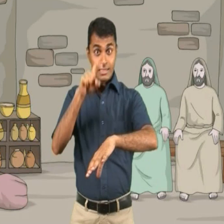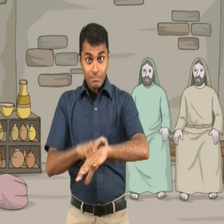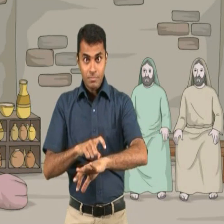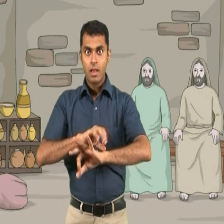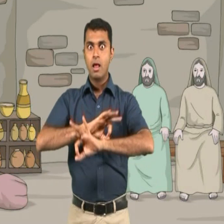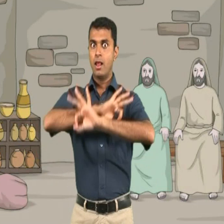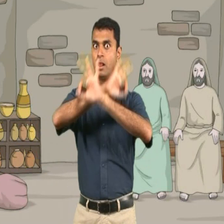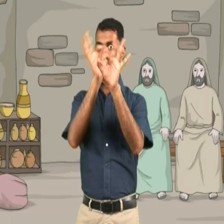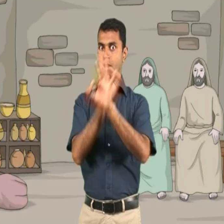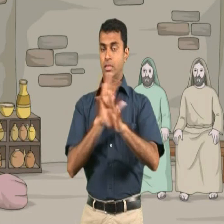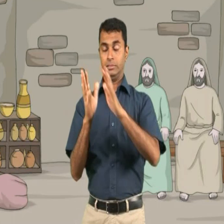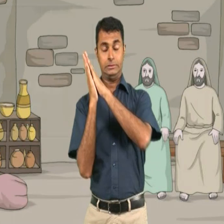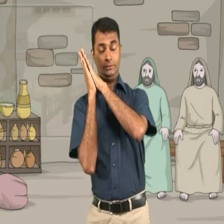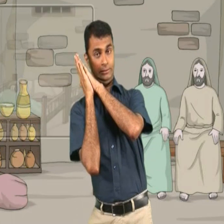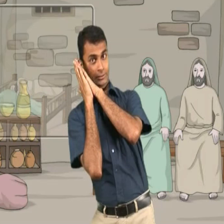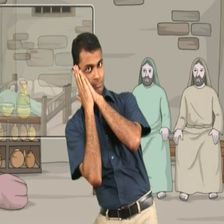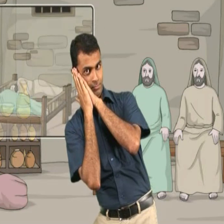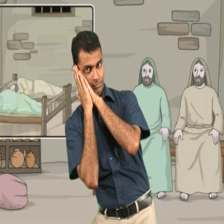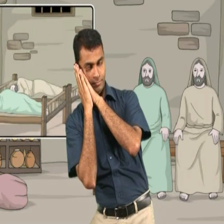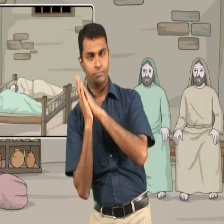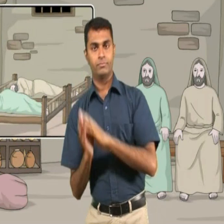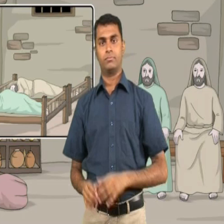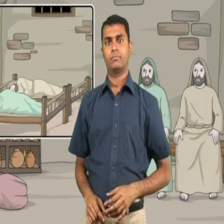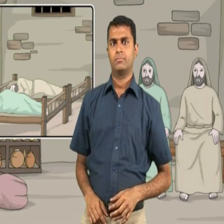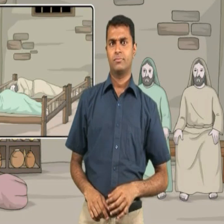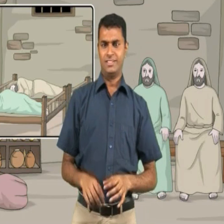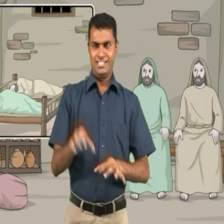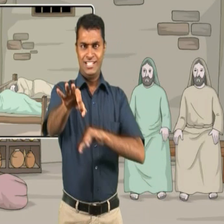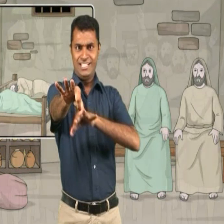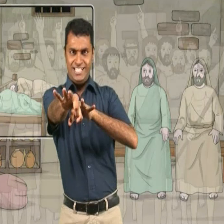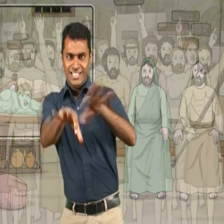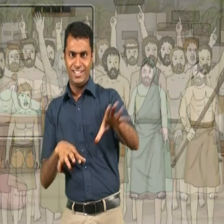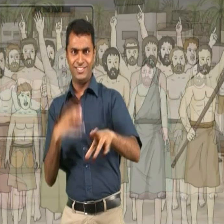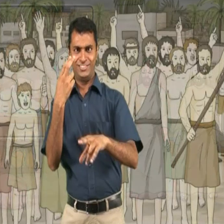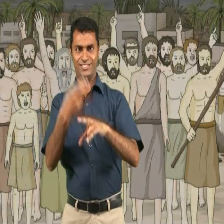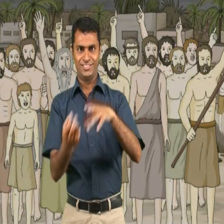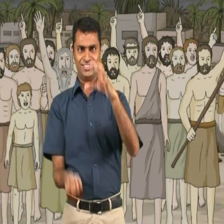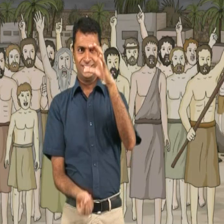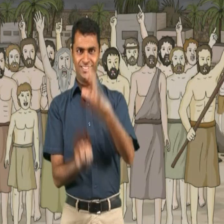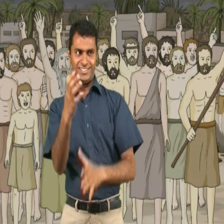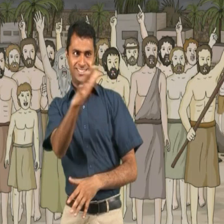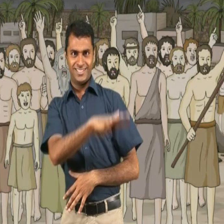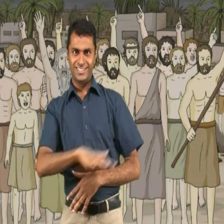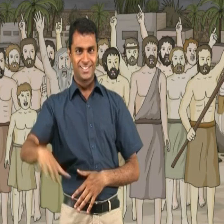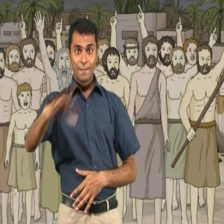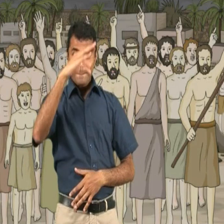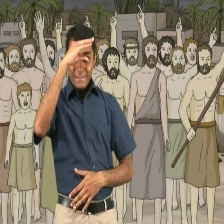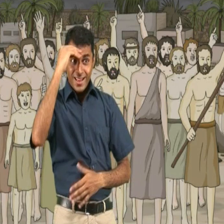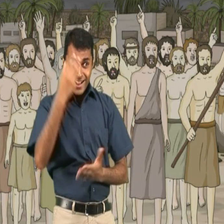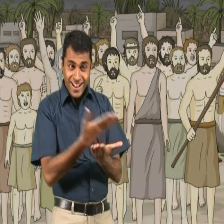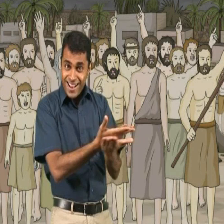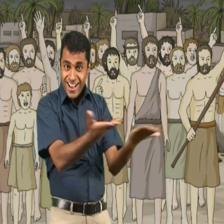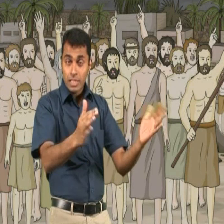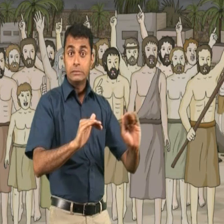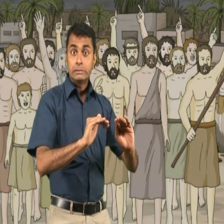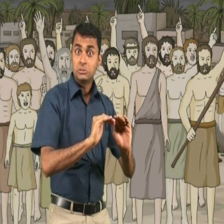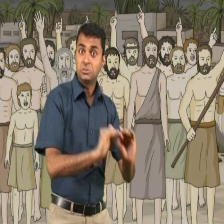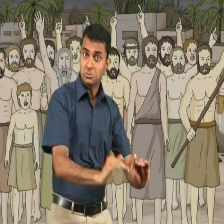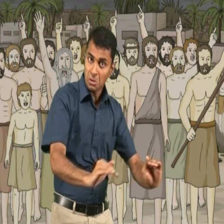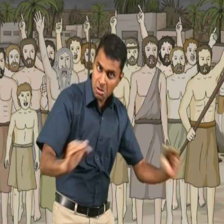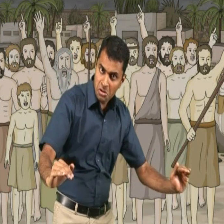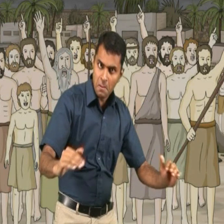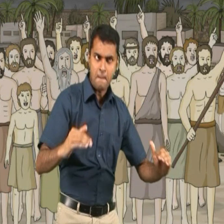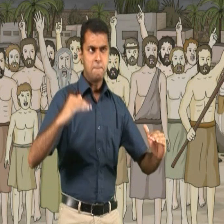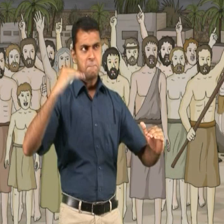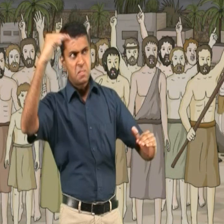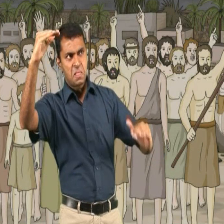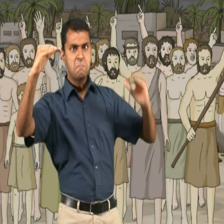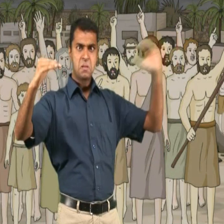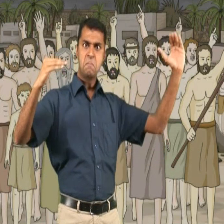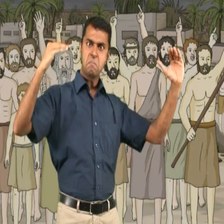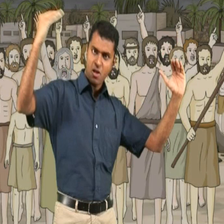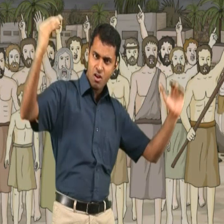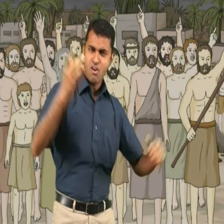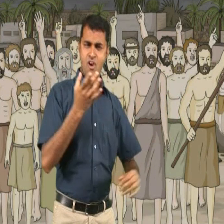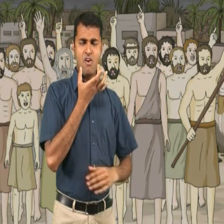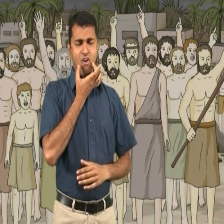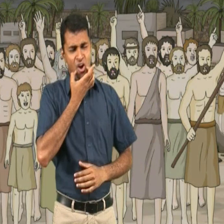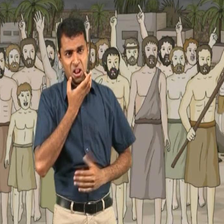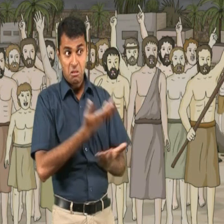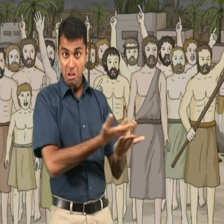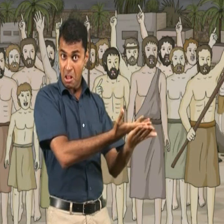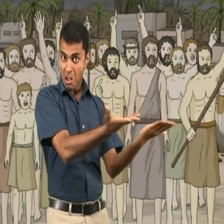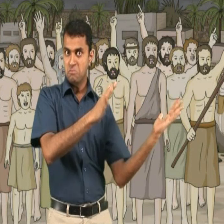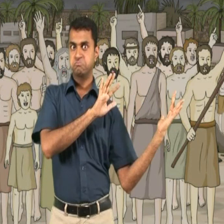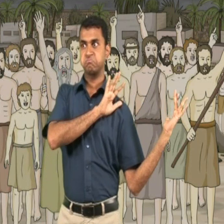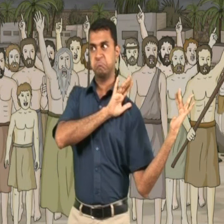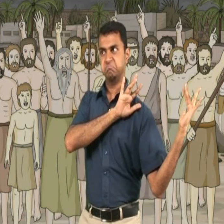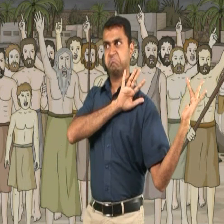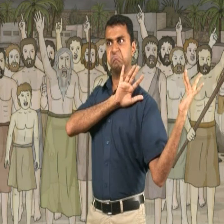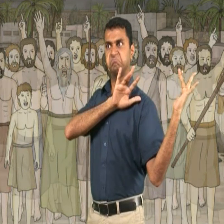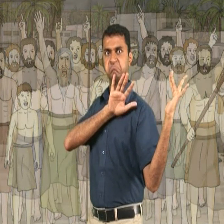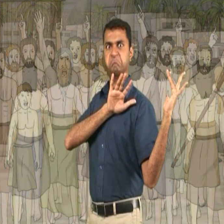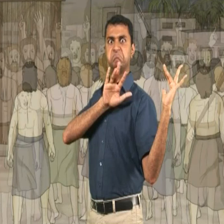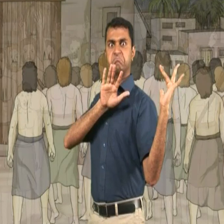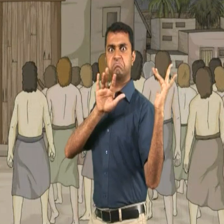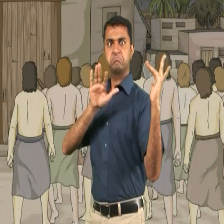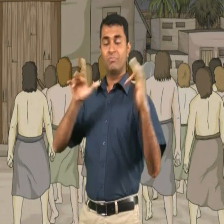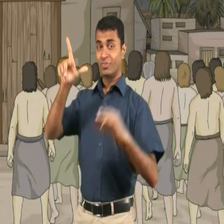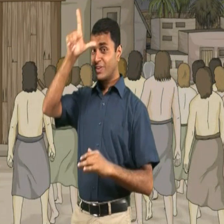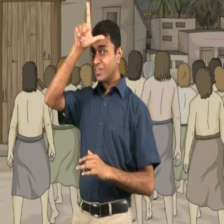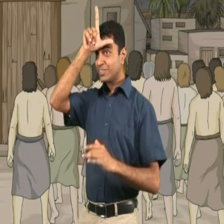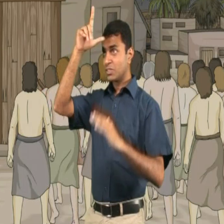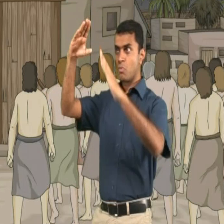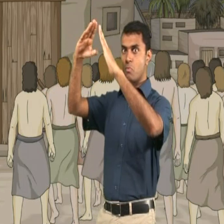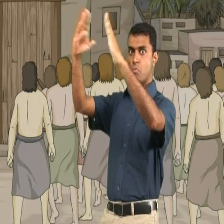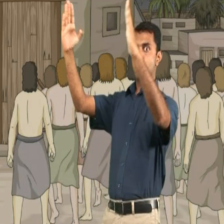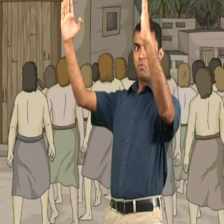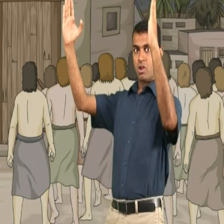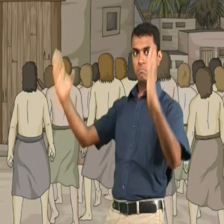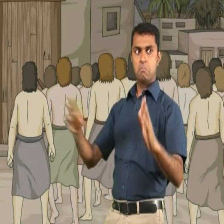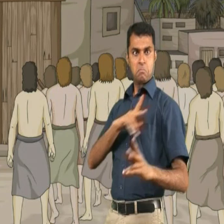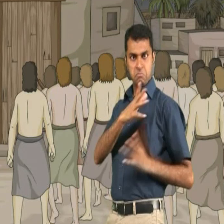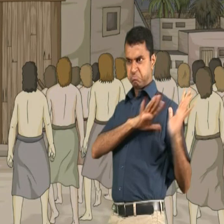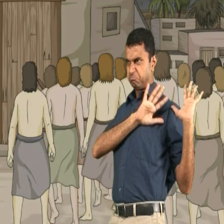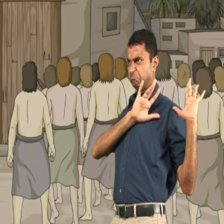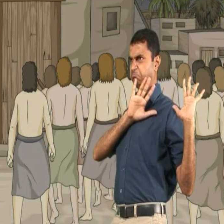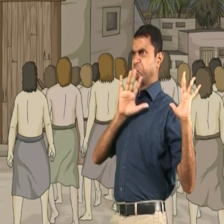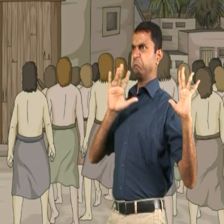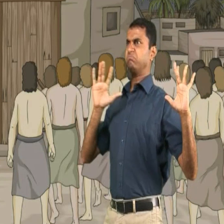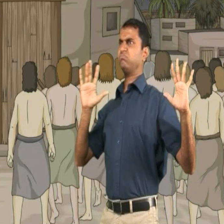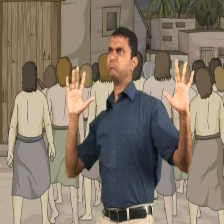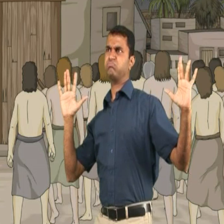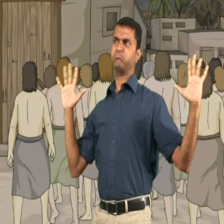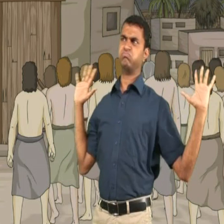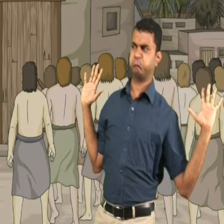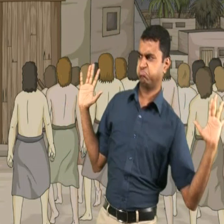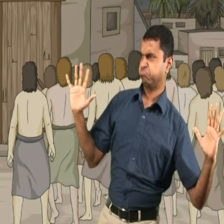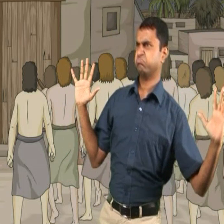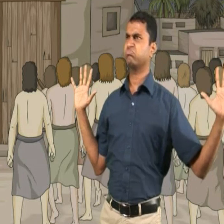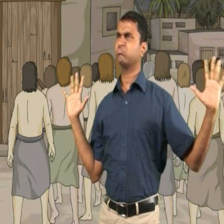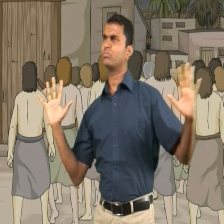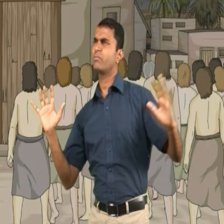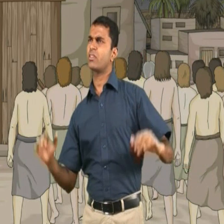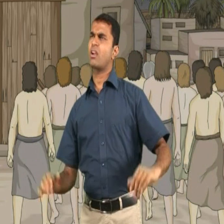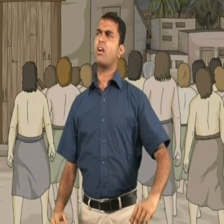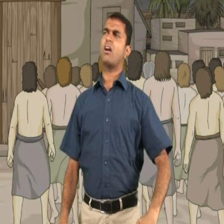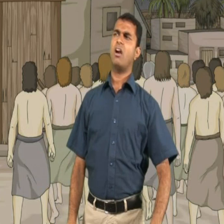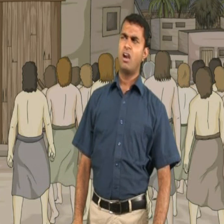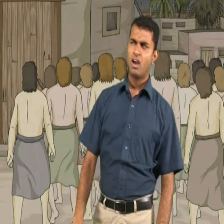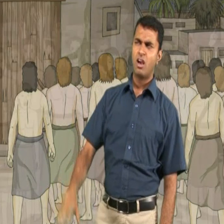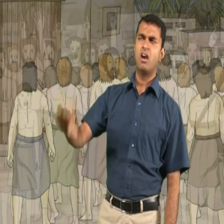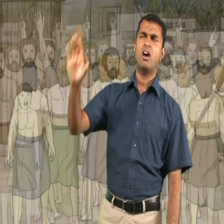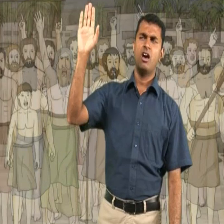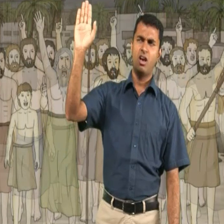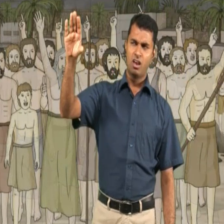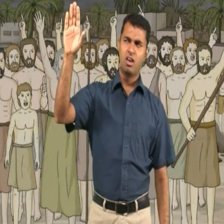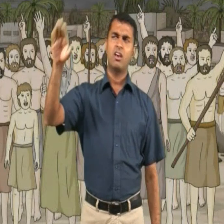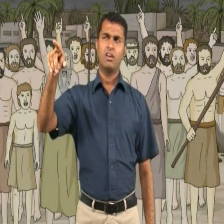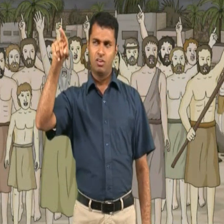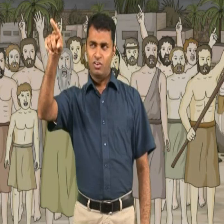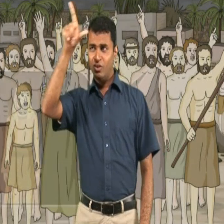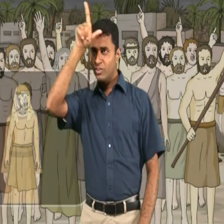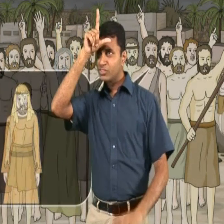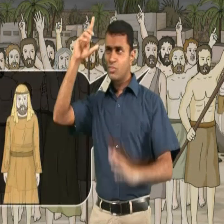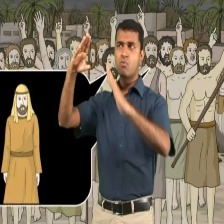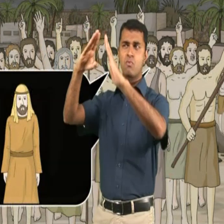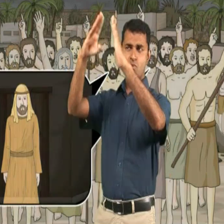Before they had gone to bed, all the men of the city of Sodom, both young and old, surrounded the house.